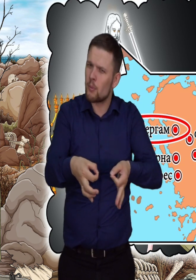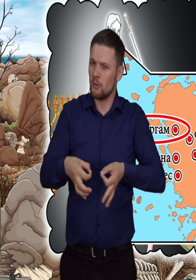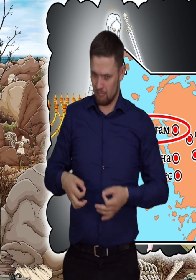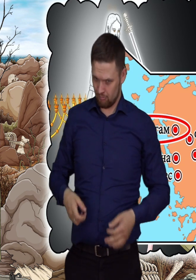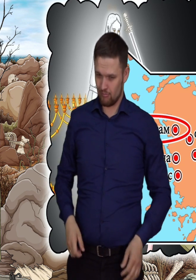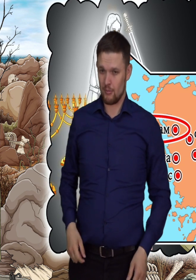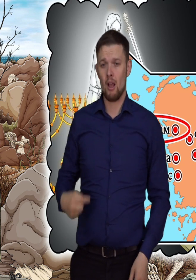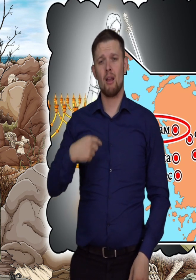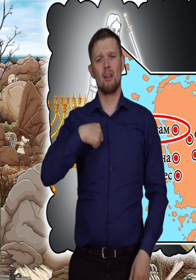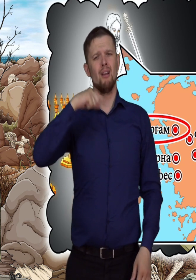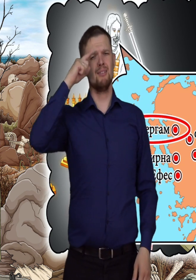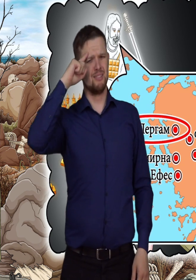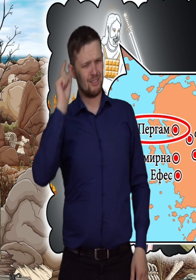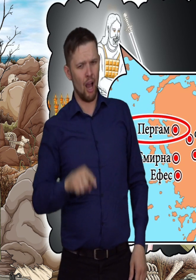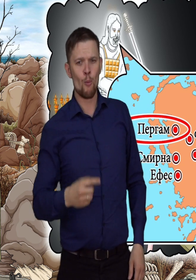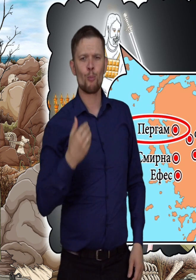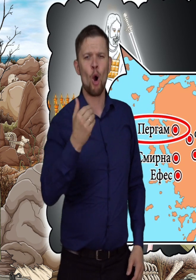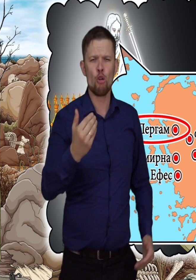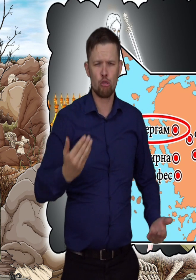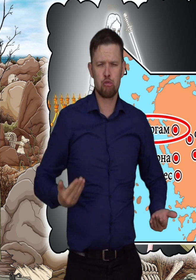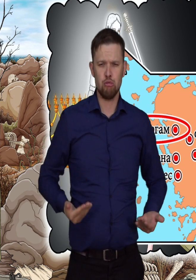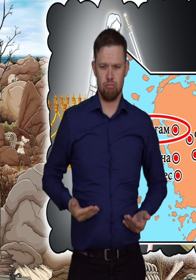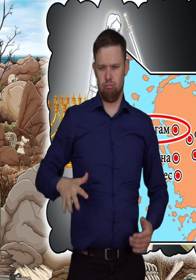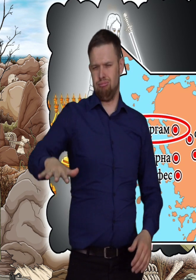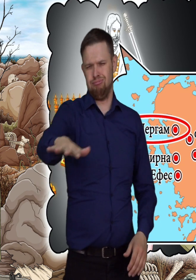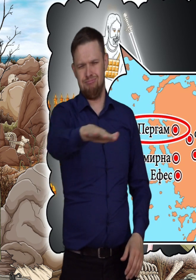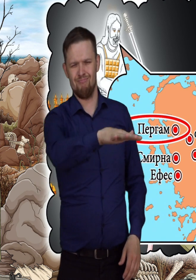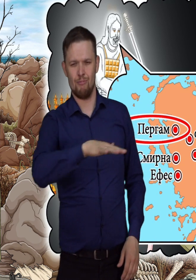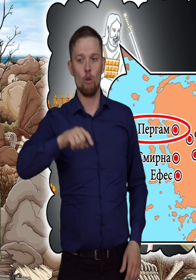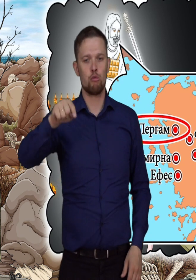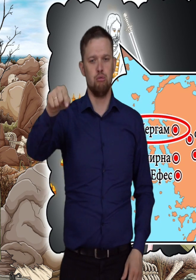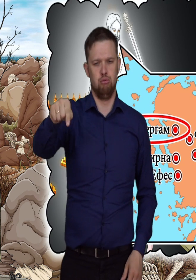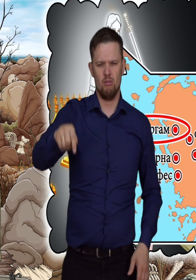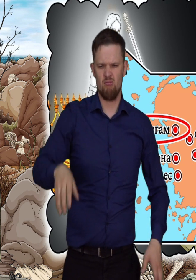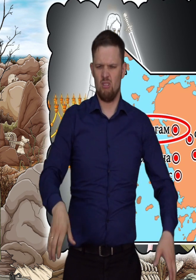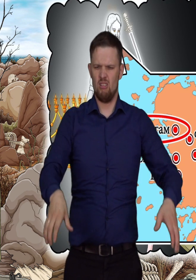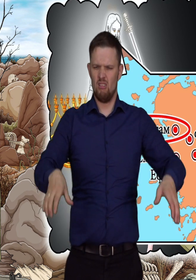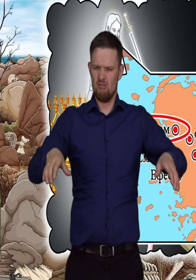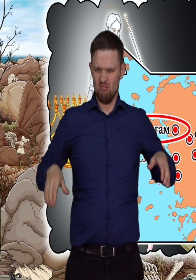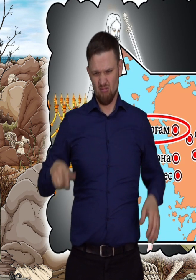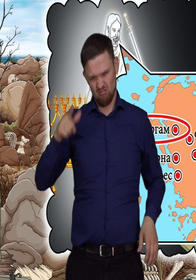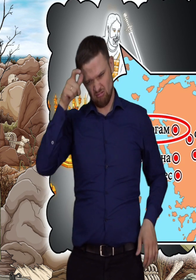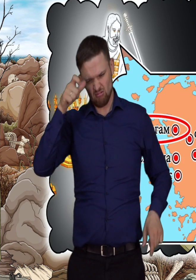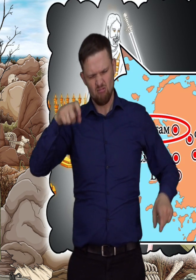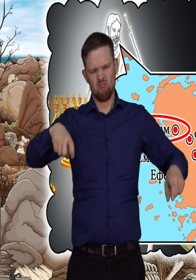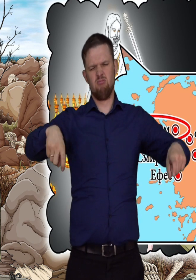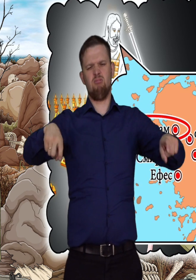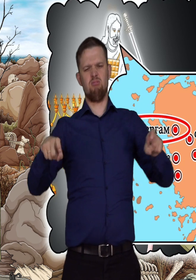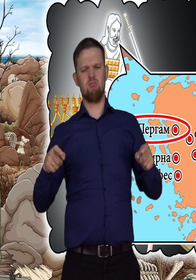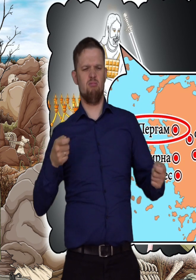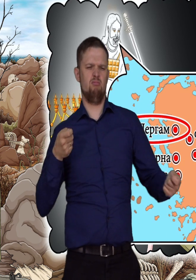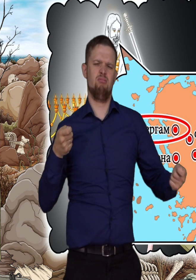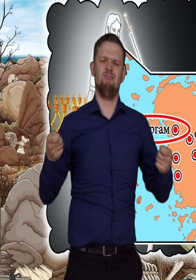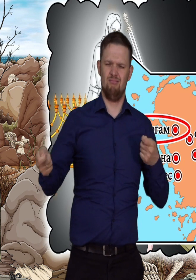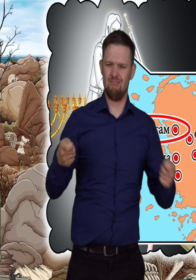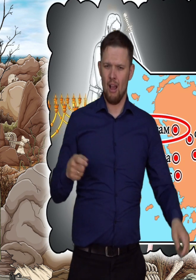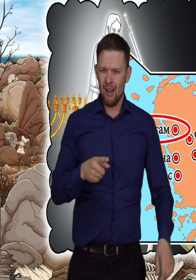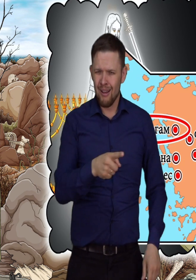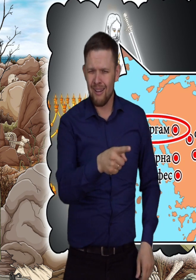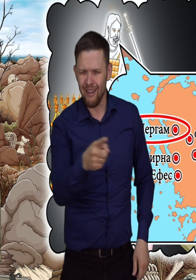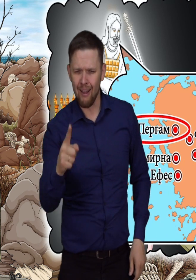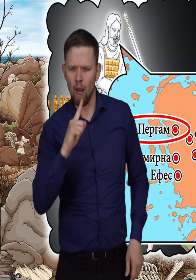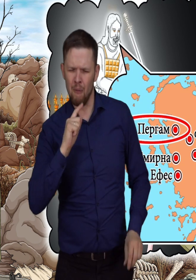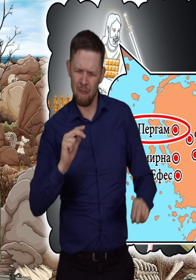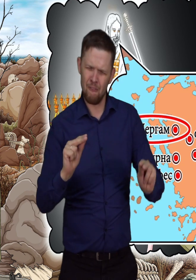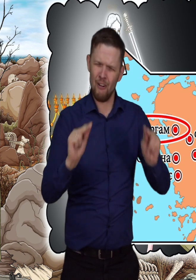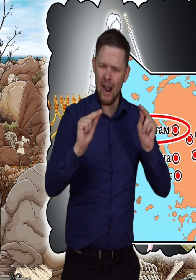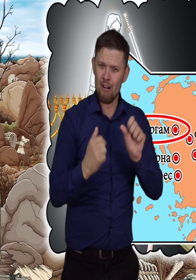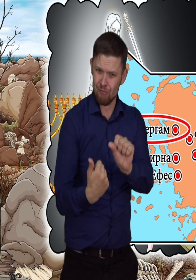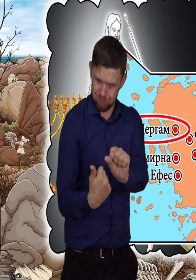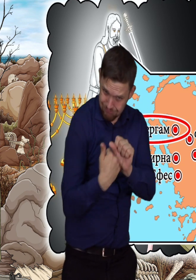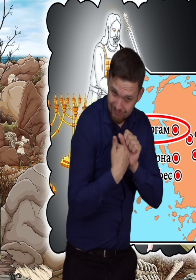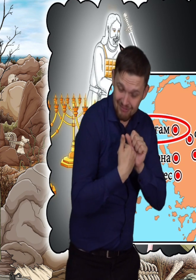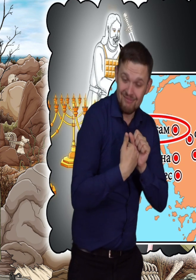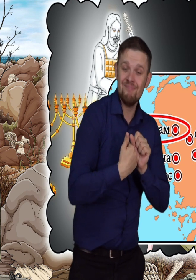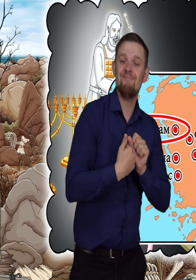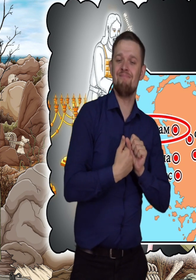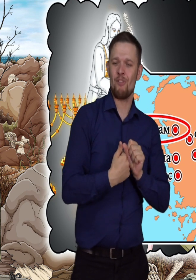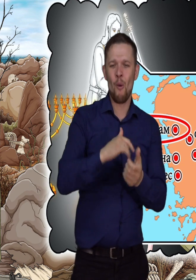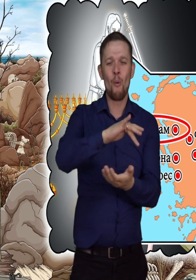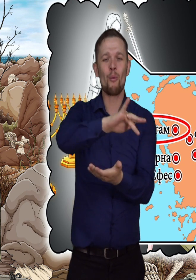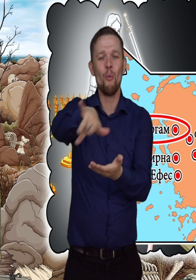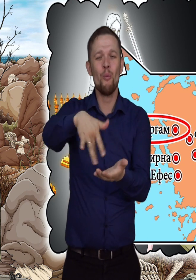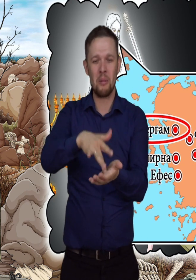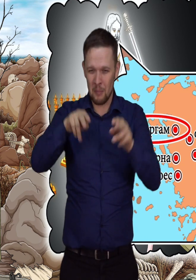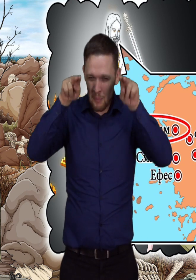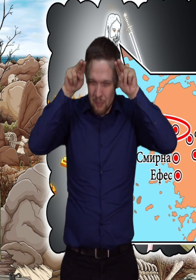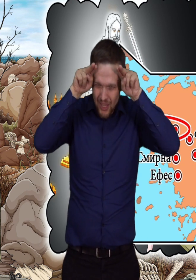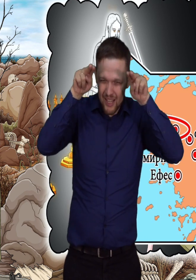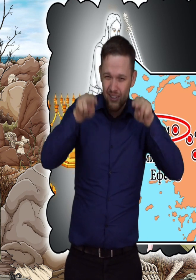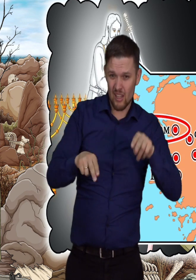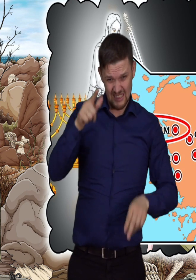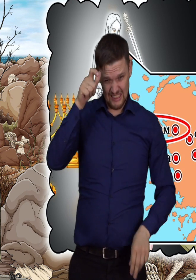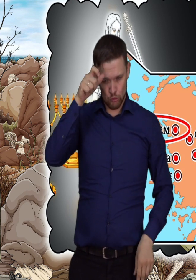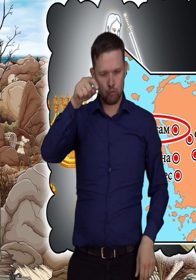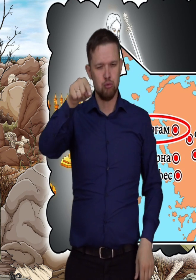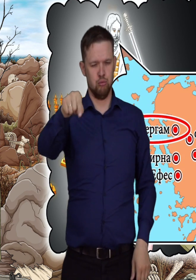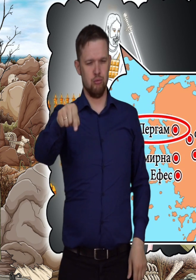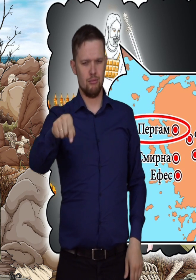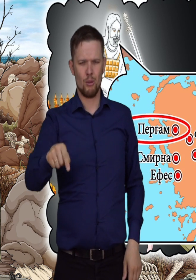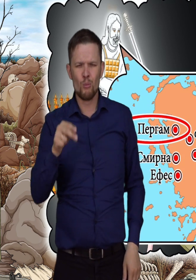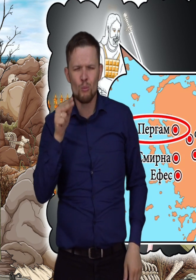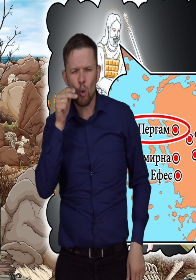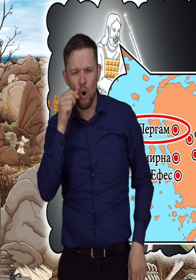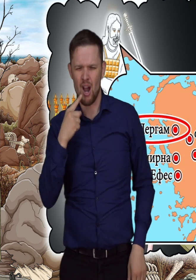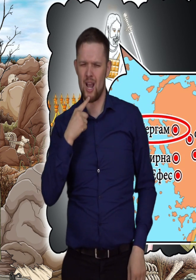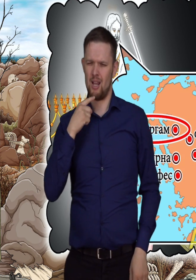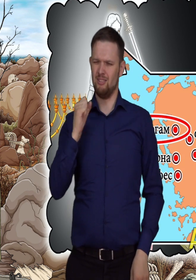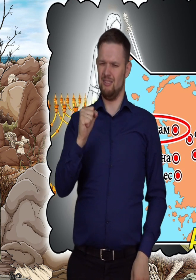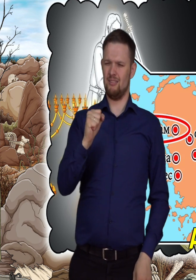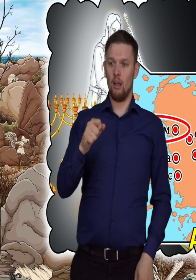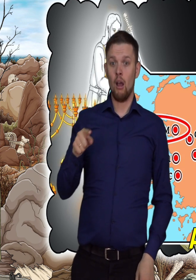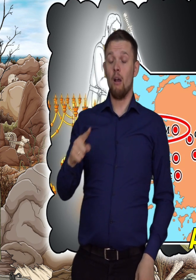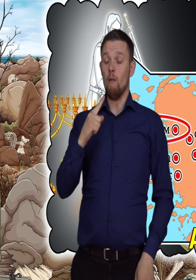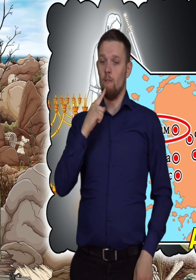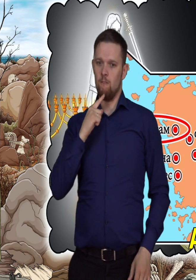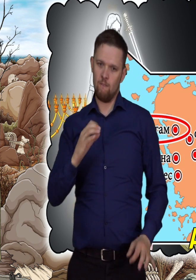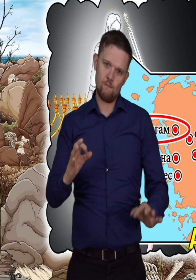I know where you live, where the throne of Satan sits.